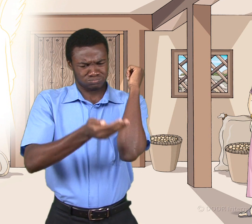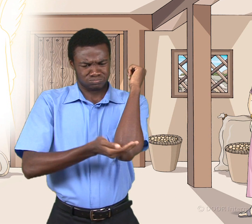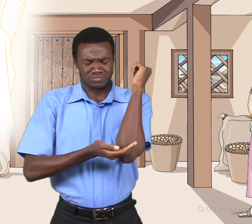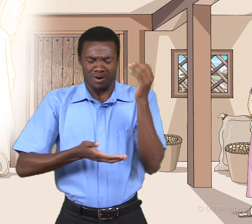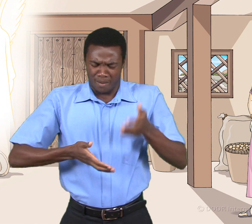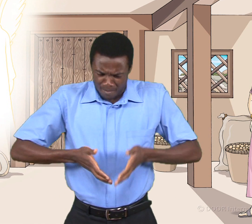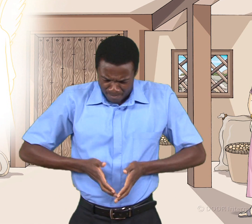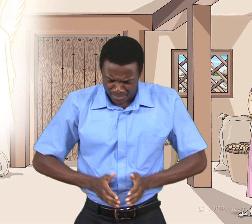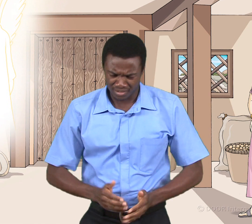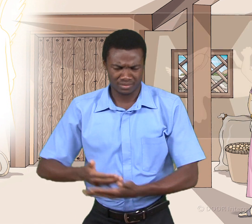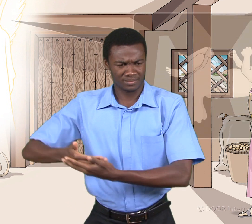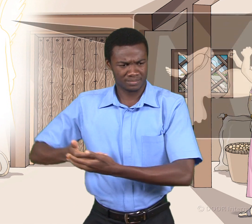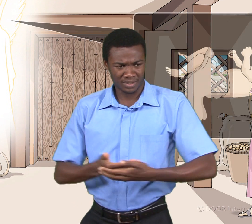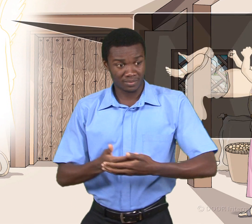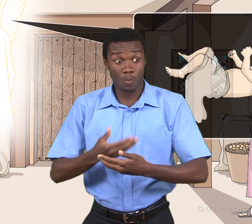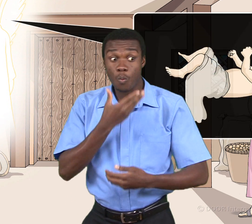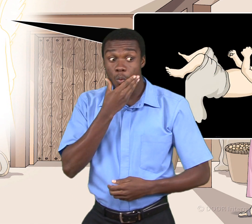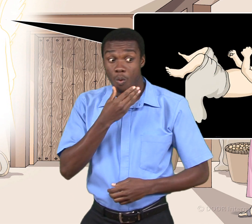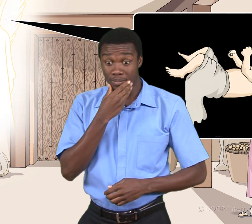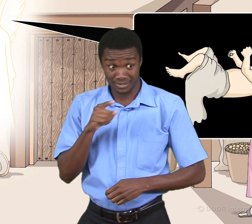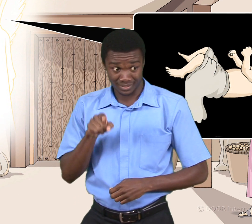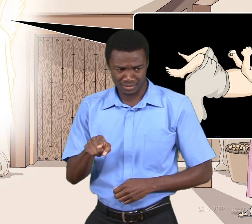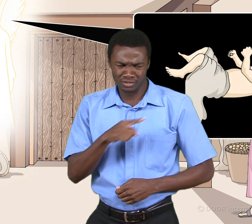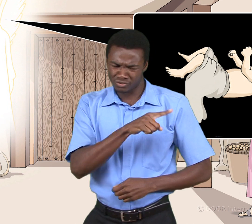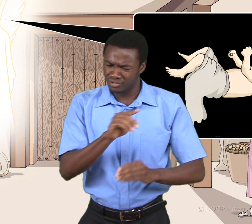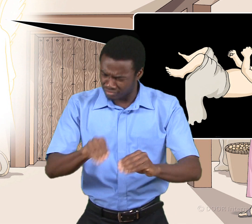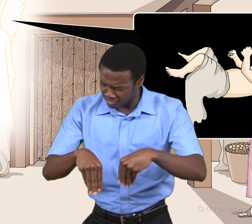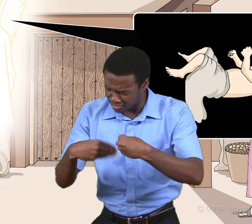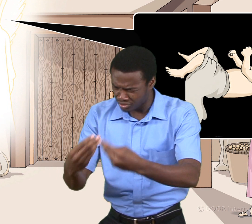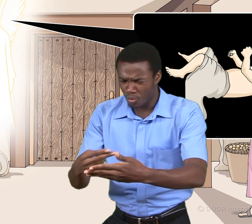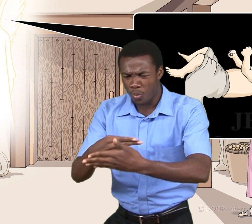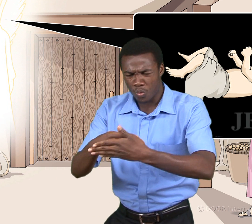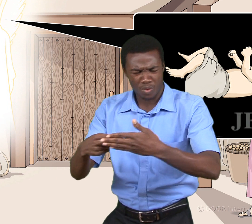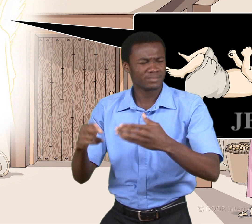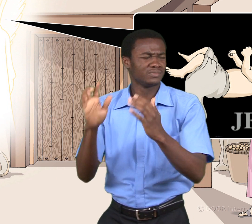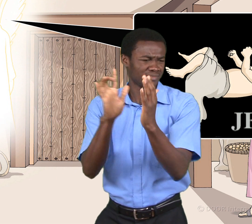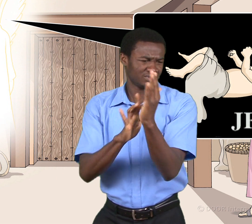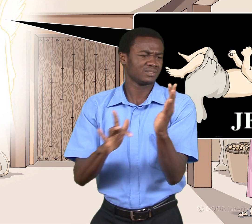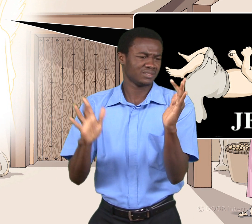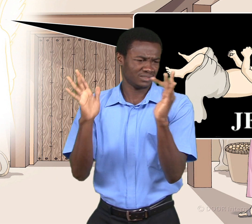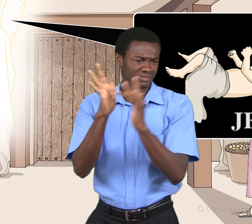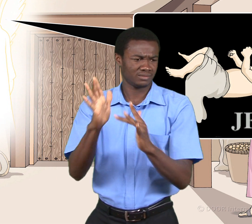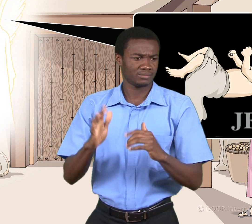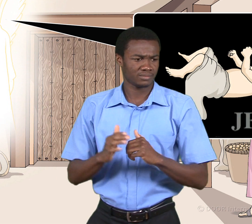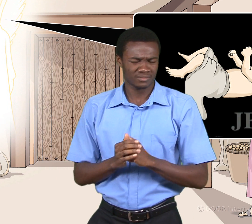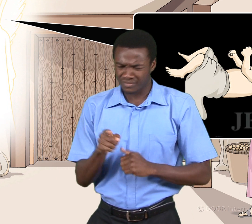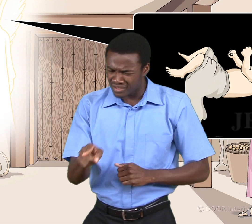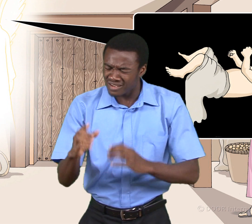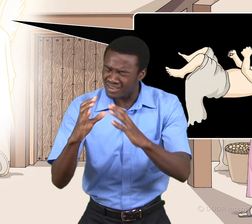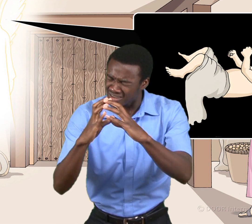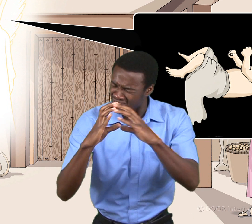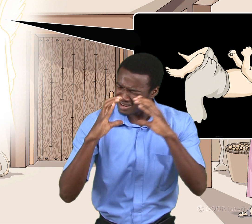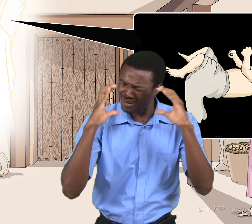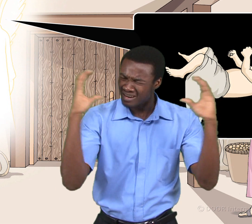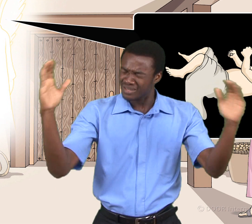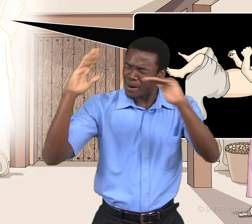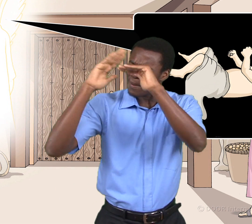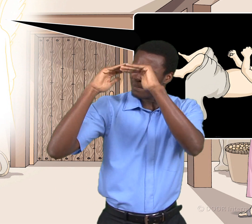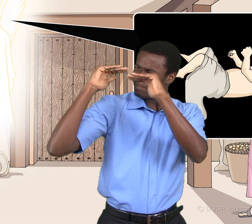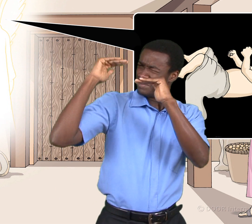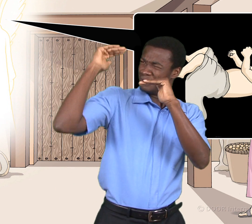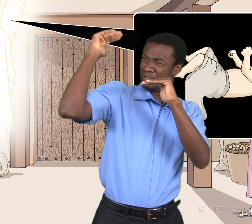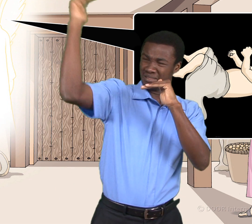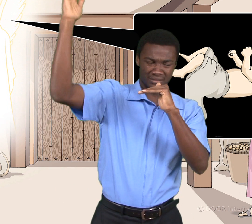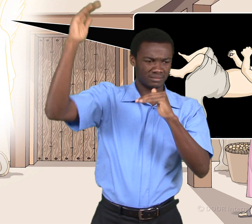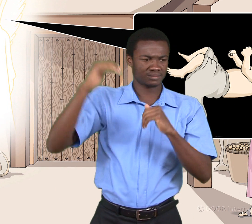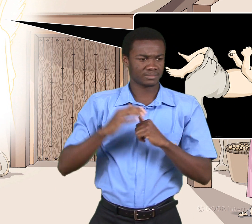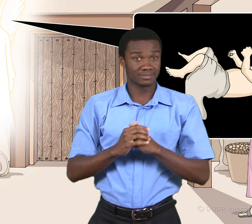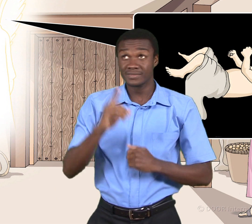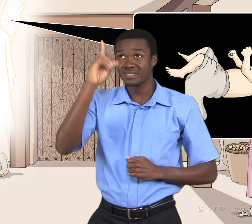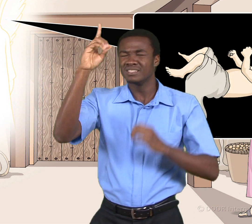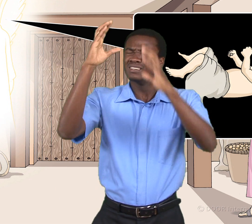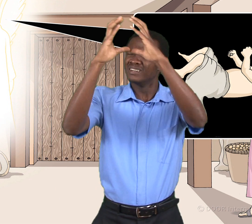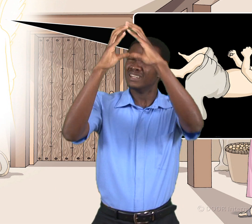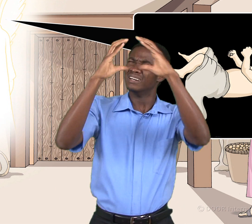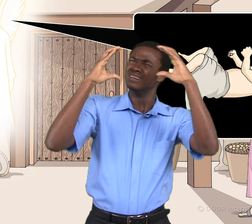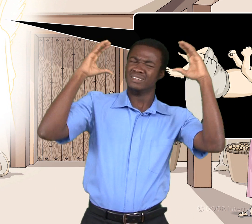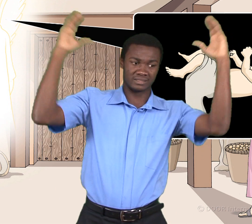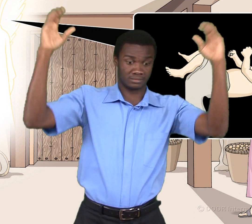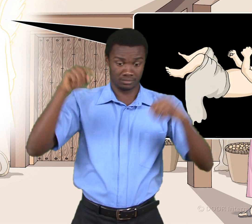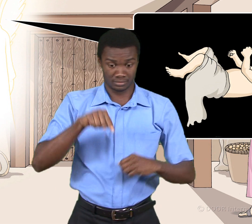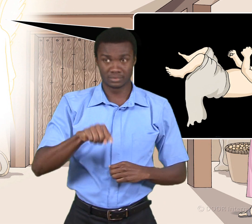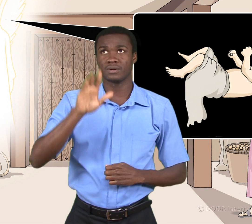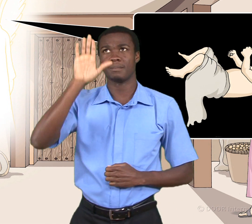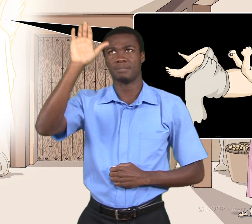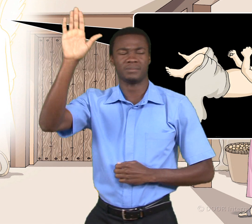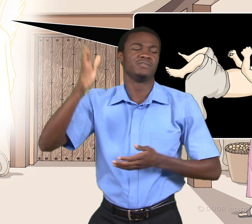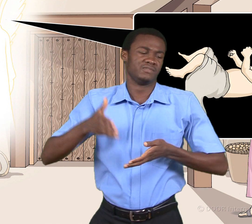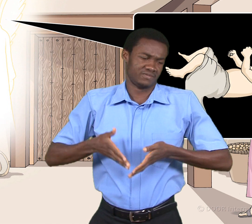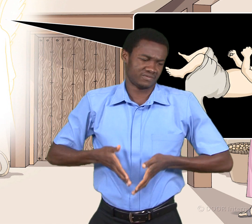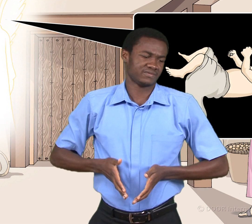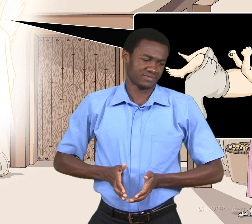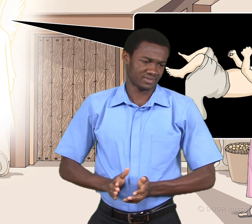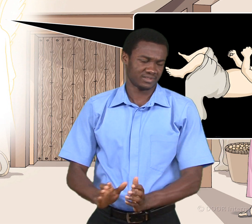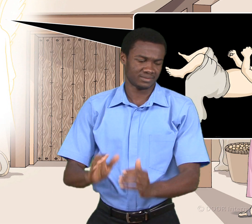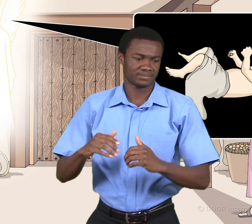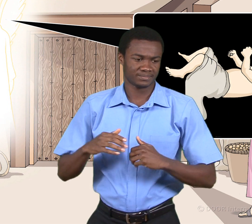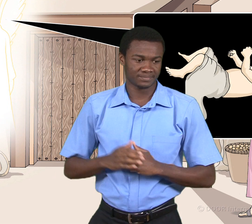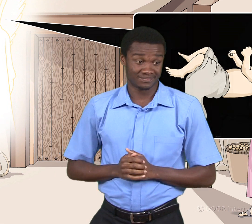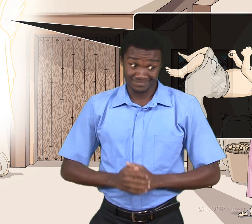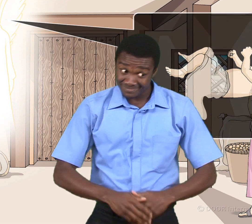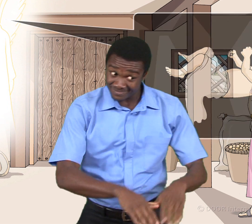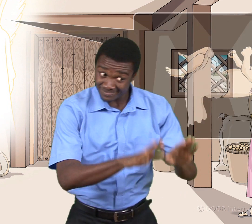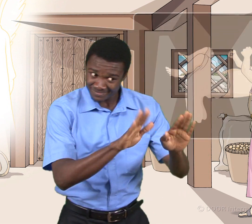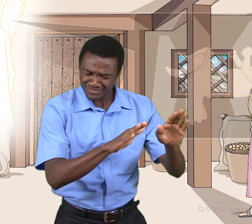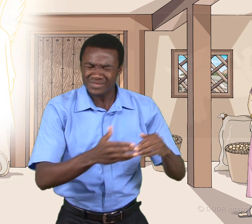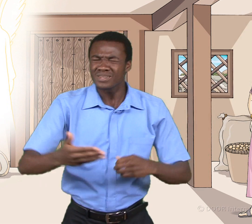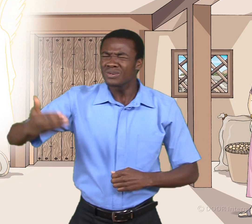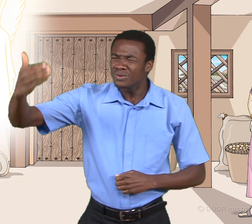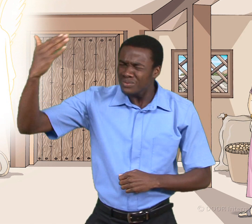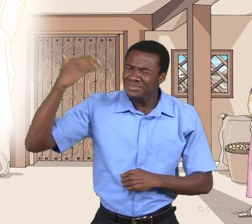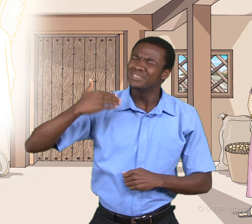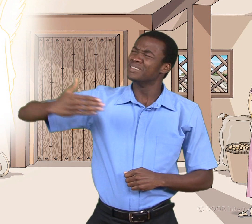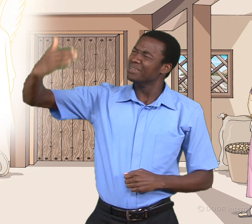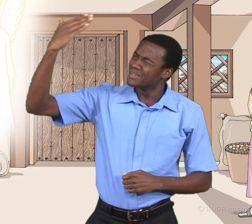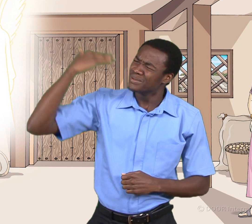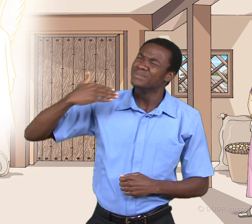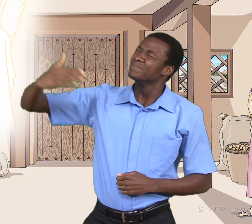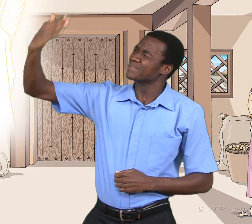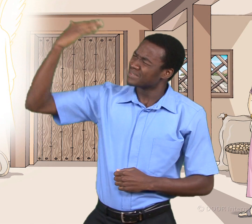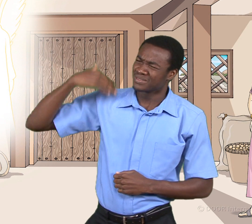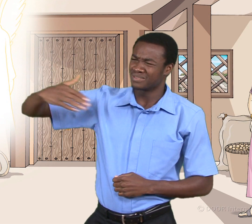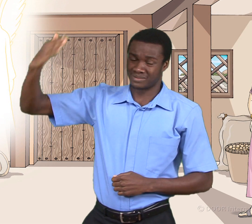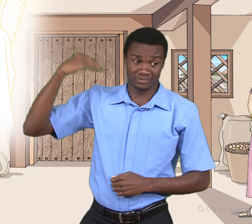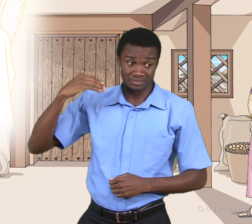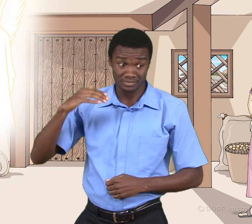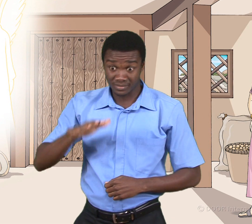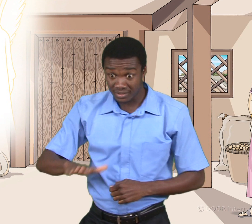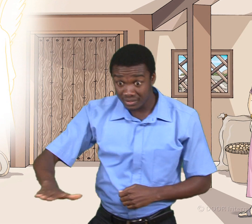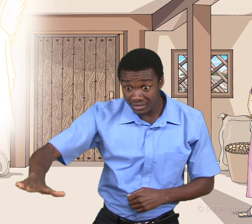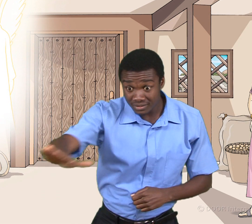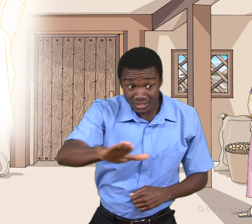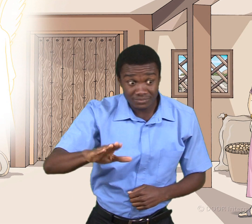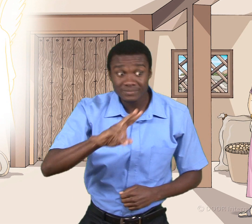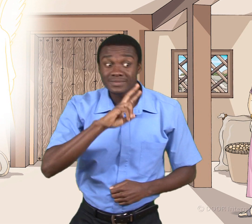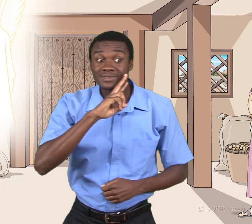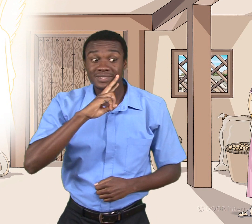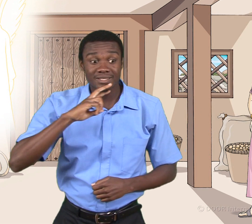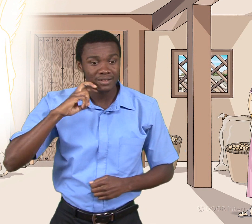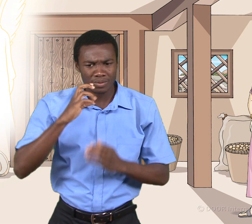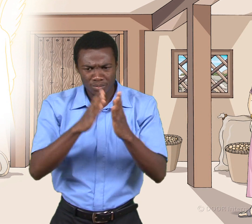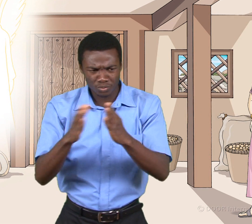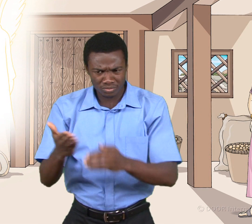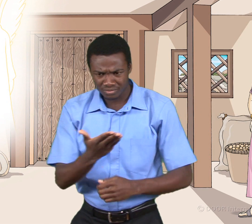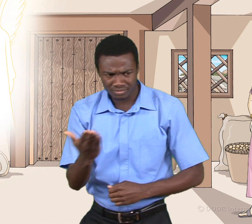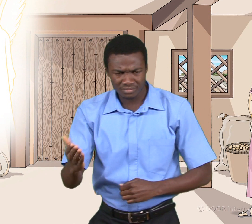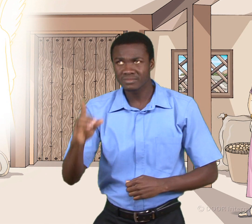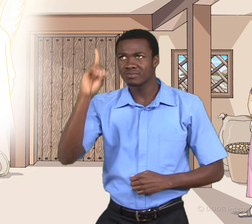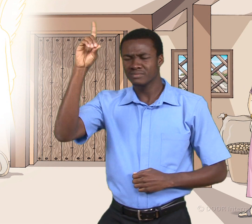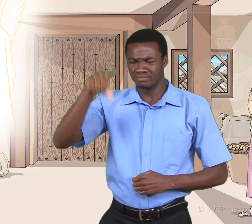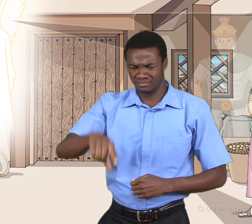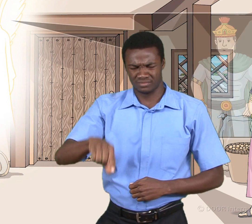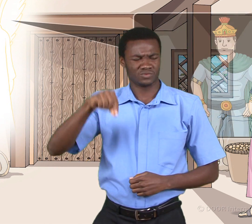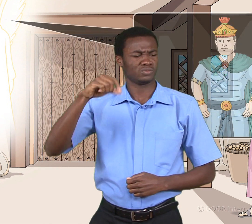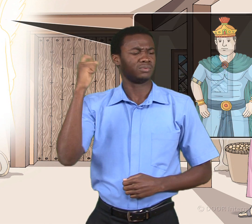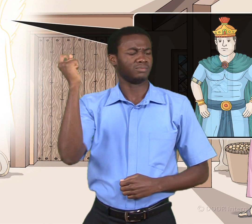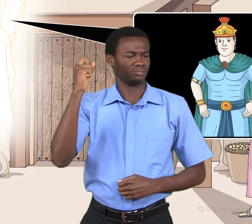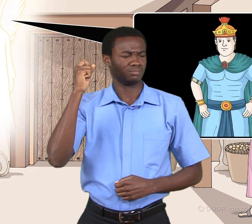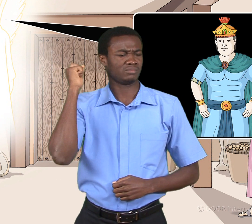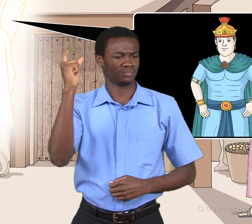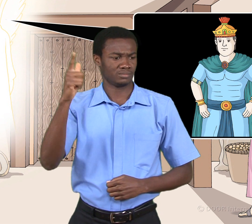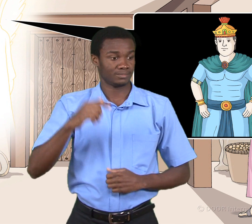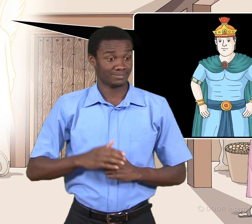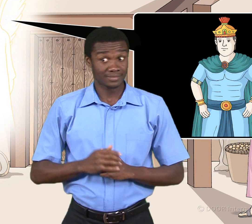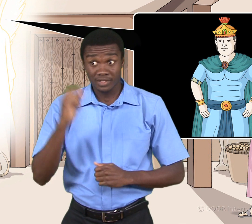Behold, you will conceive and give birth to a son, and you are to give Him the name Jesus. He will be great and will be called the Son of the Most High.